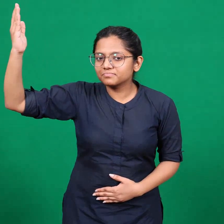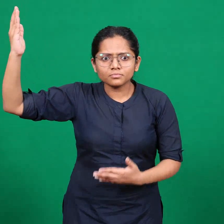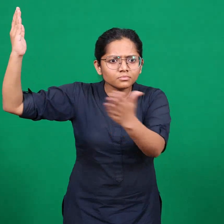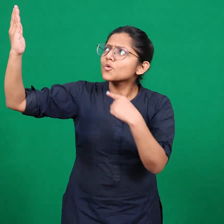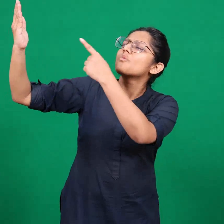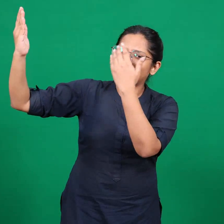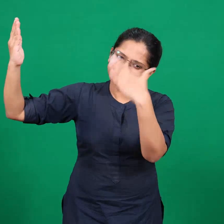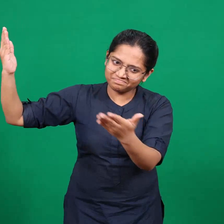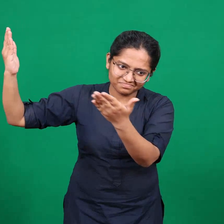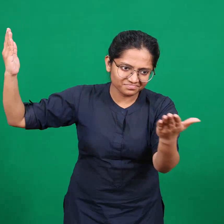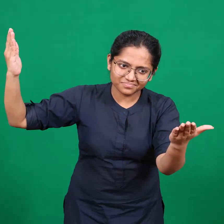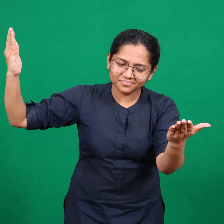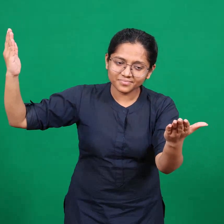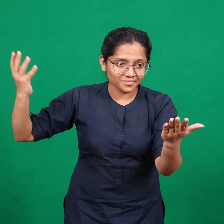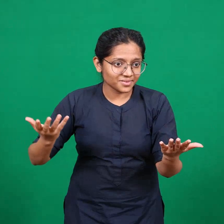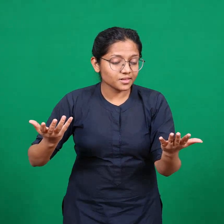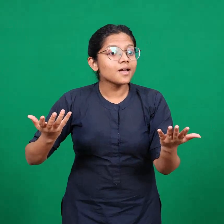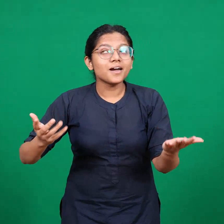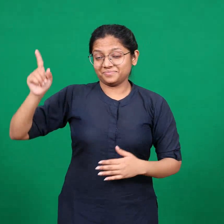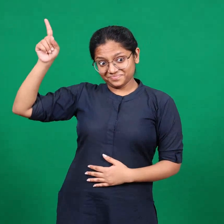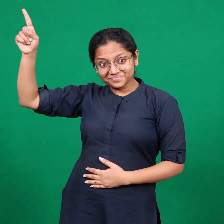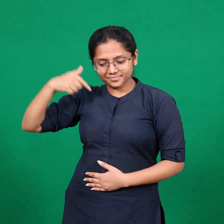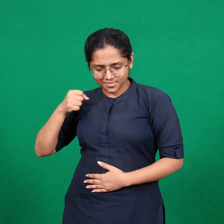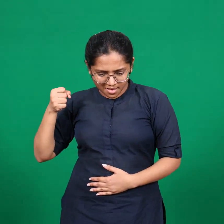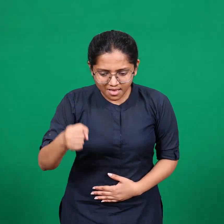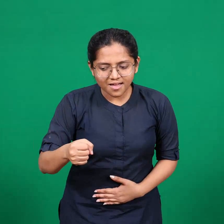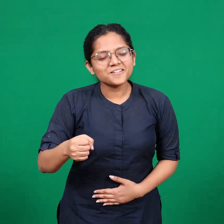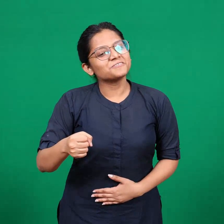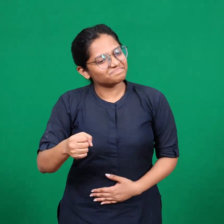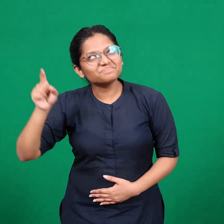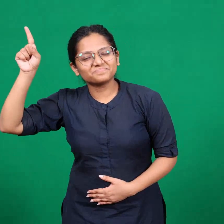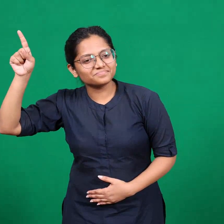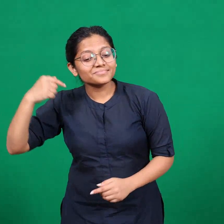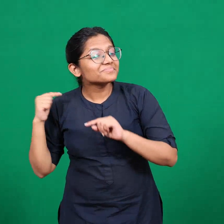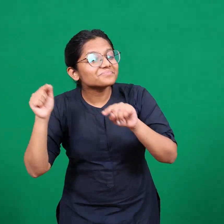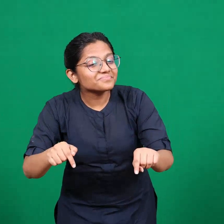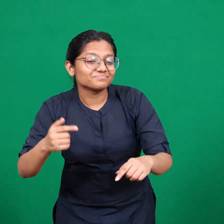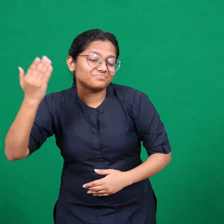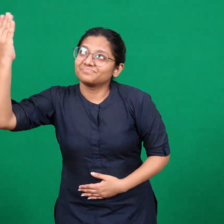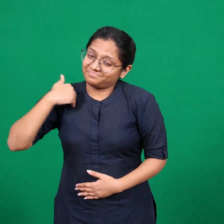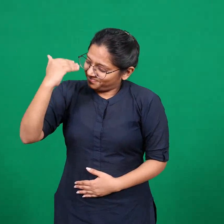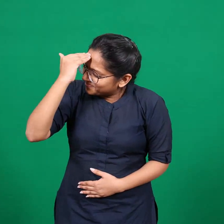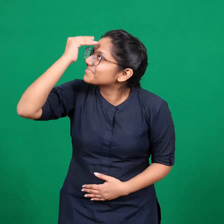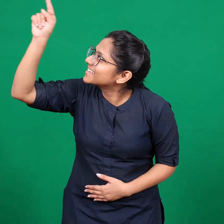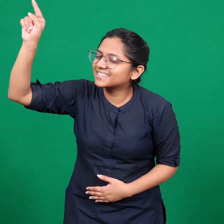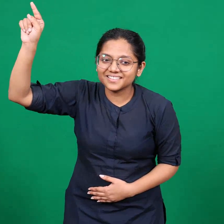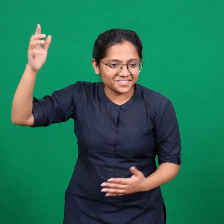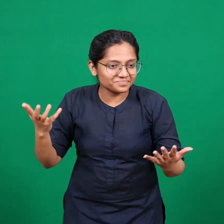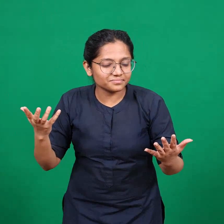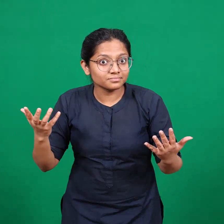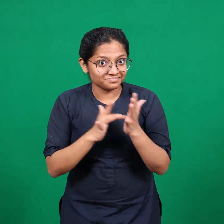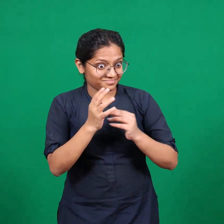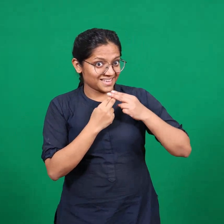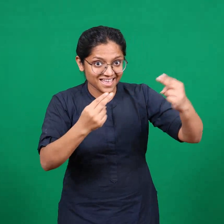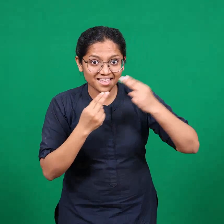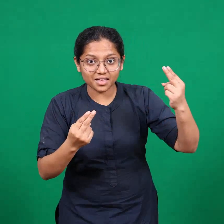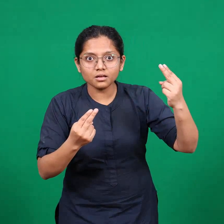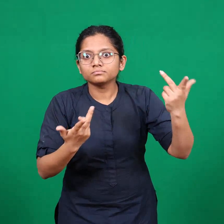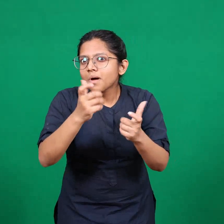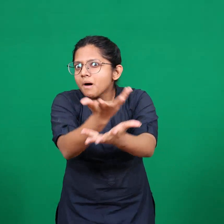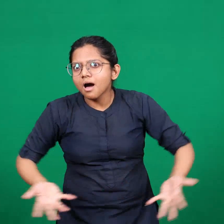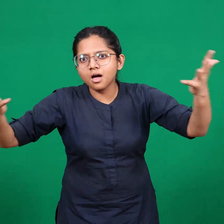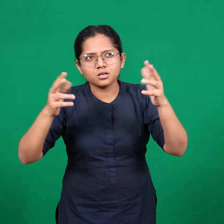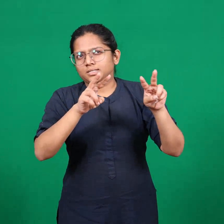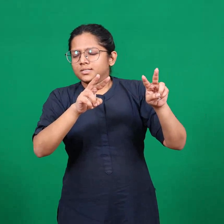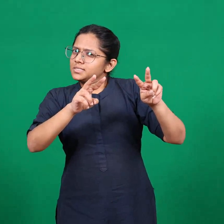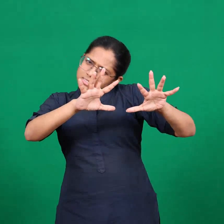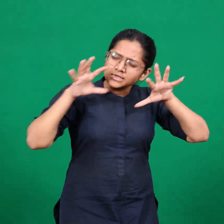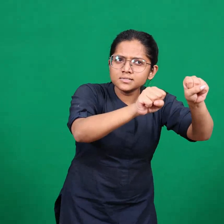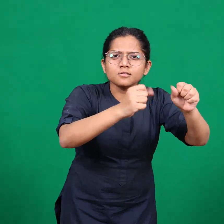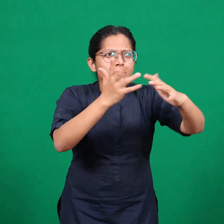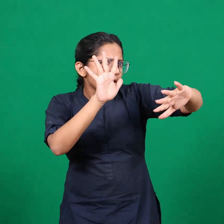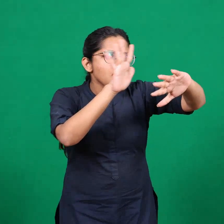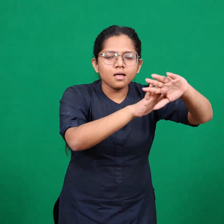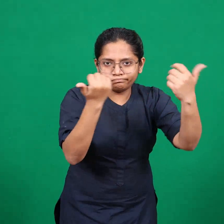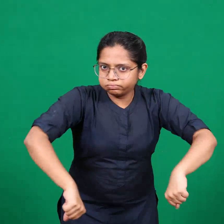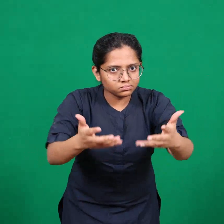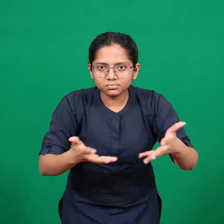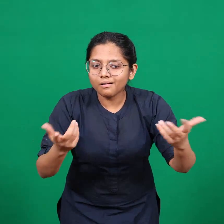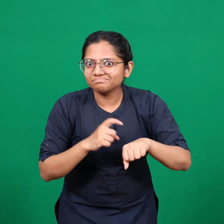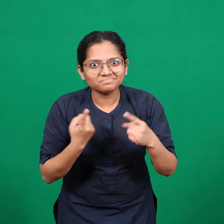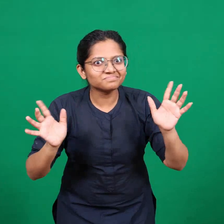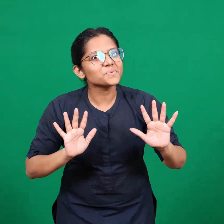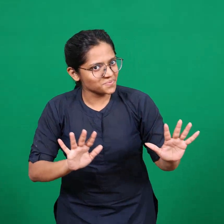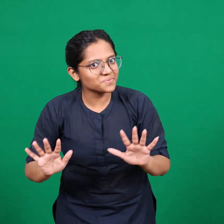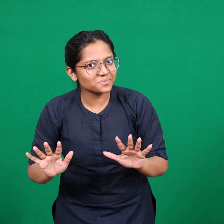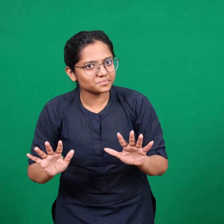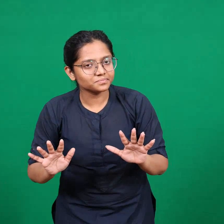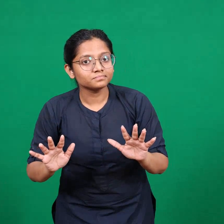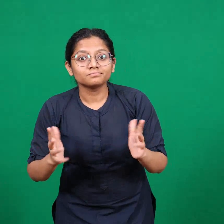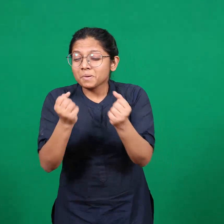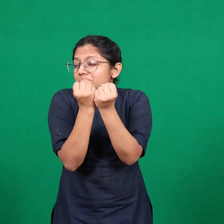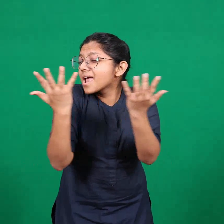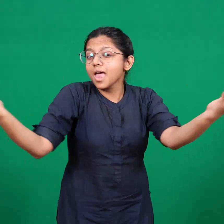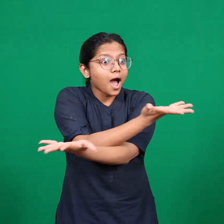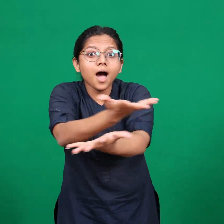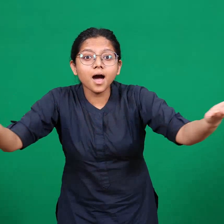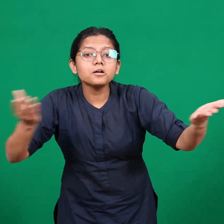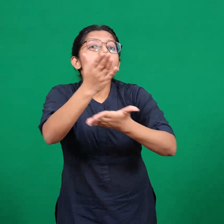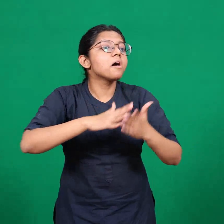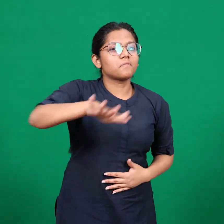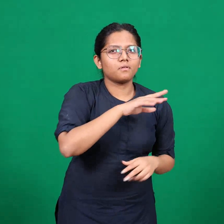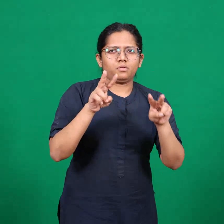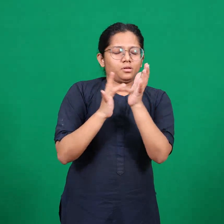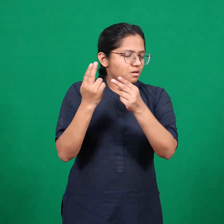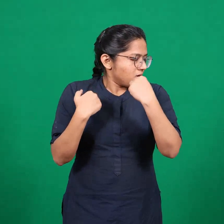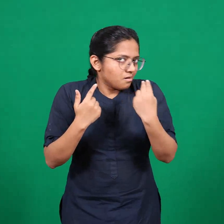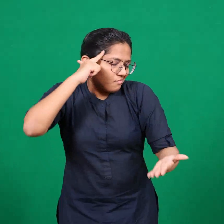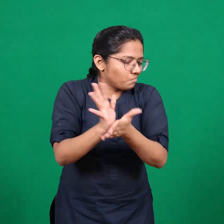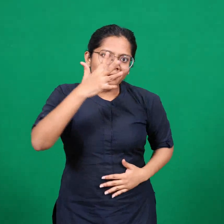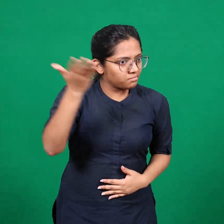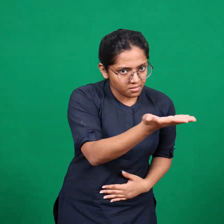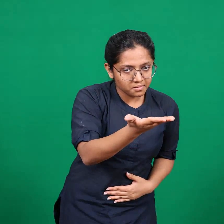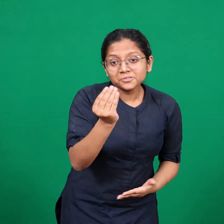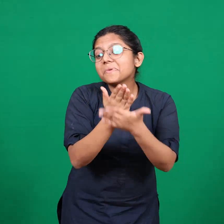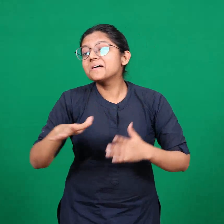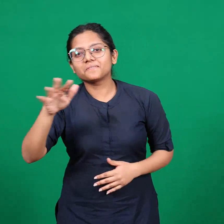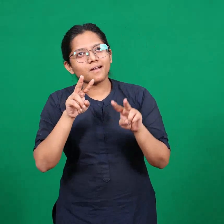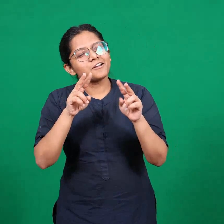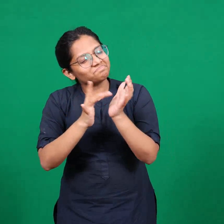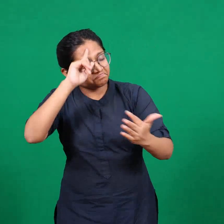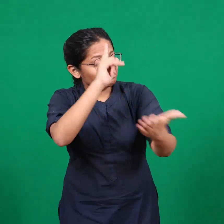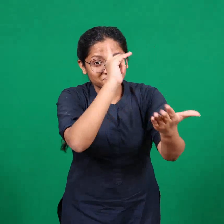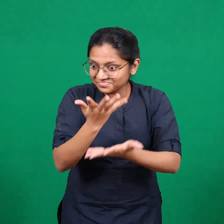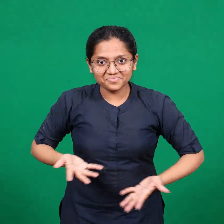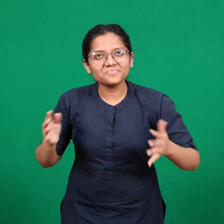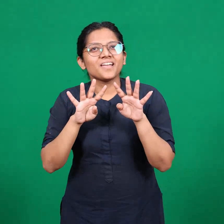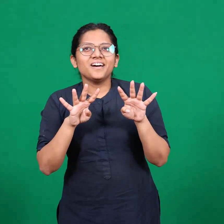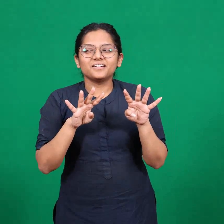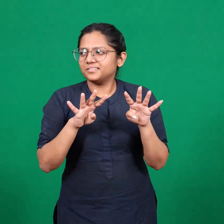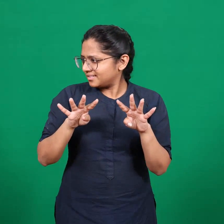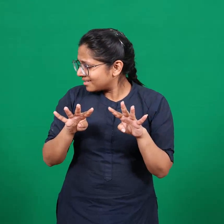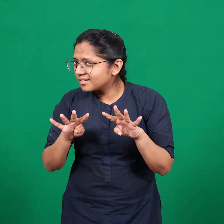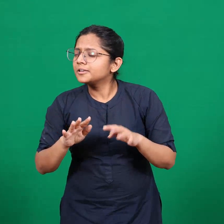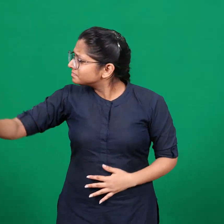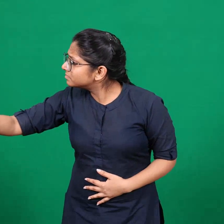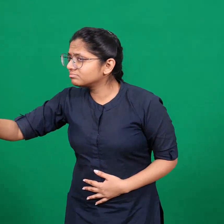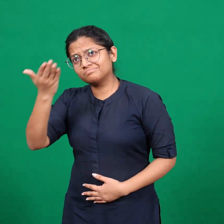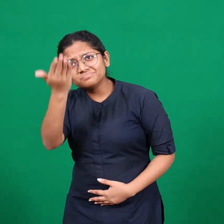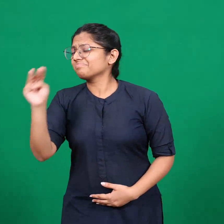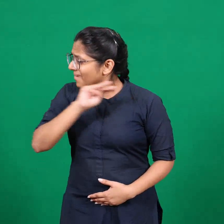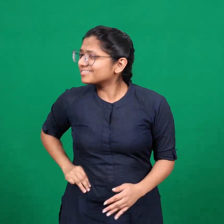You do not know Him, but I know Him, because I am from Him and He sent Me." So they tried to seize Him, but no one laid a hand on Him, because His hour had not yet come.